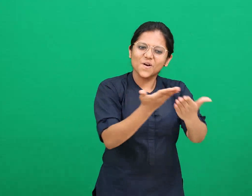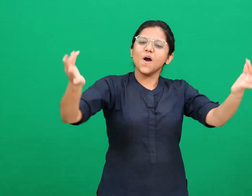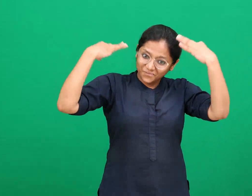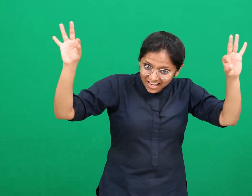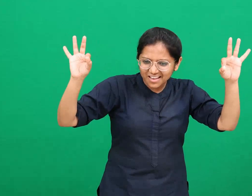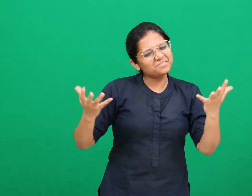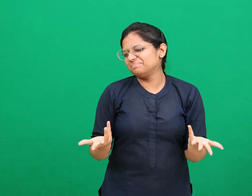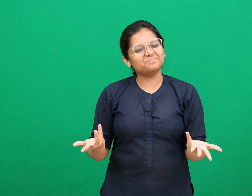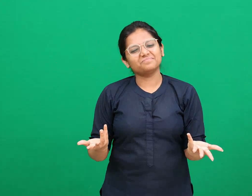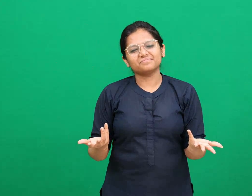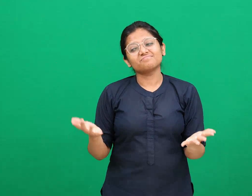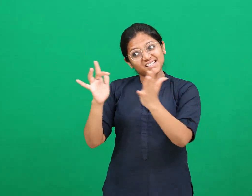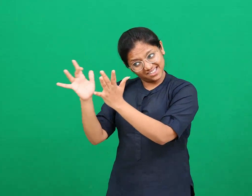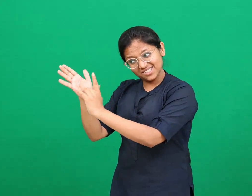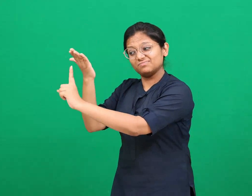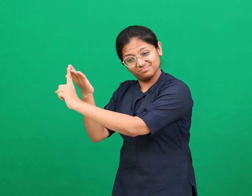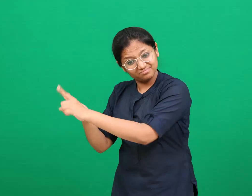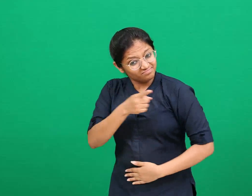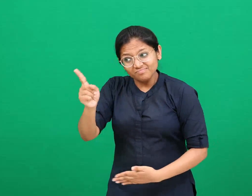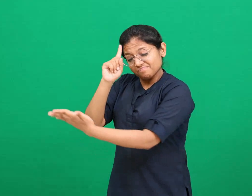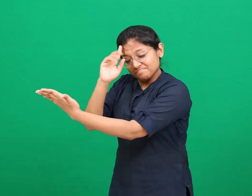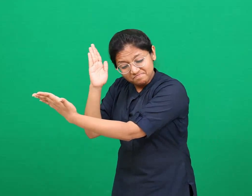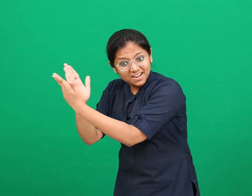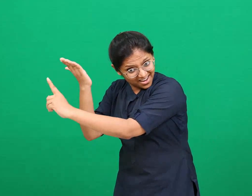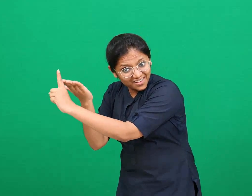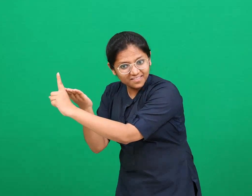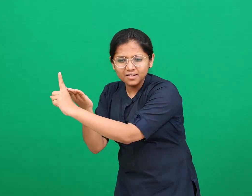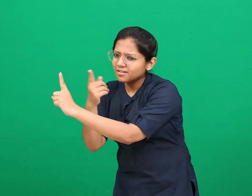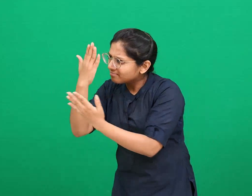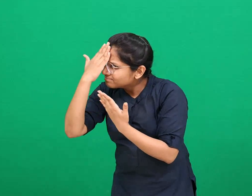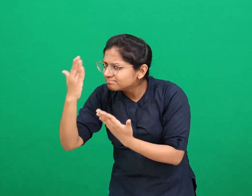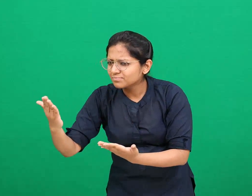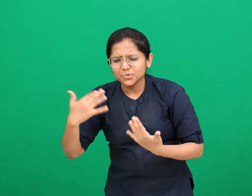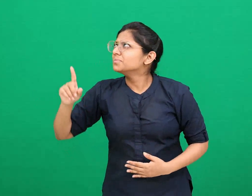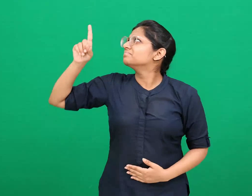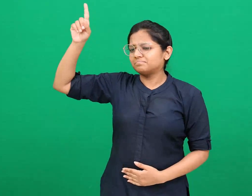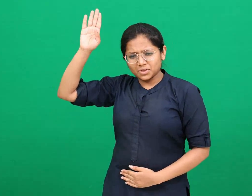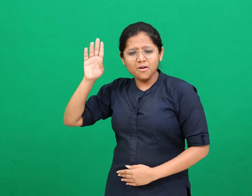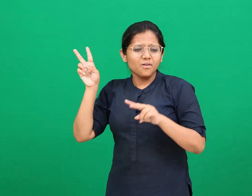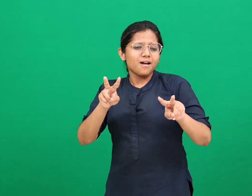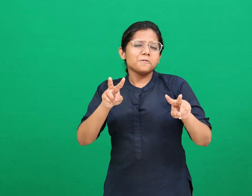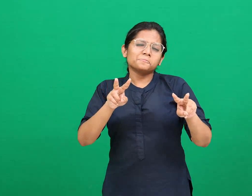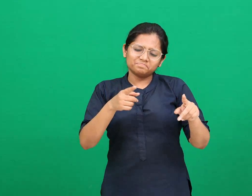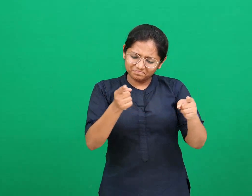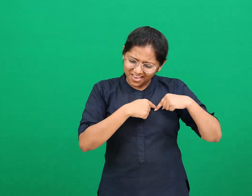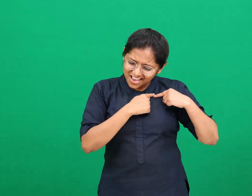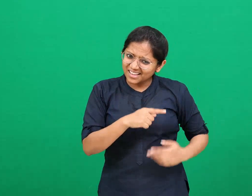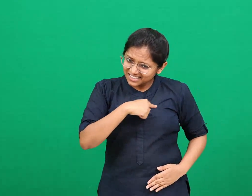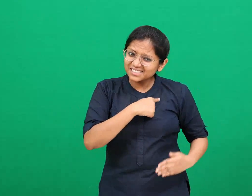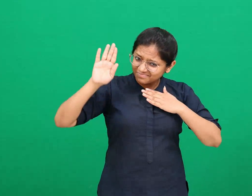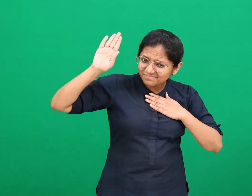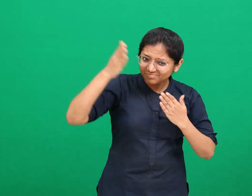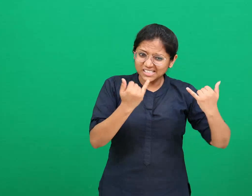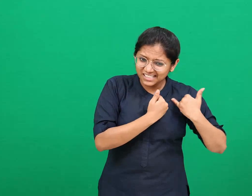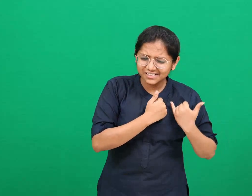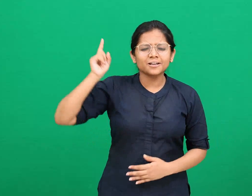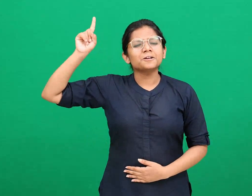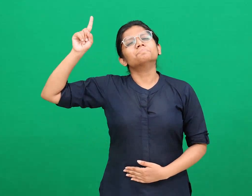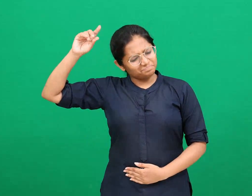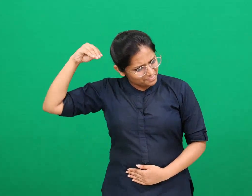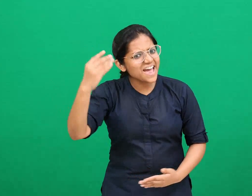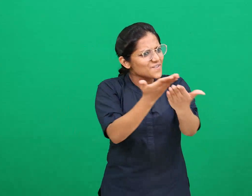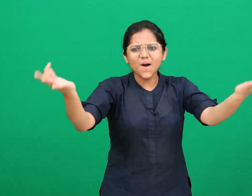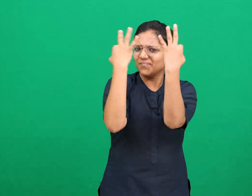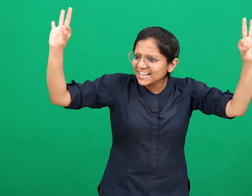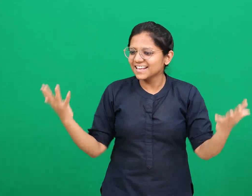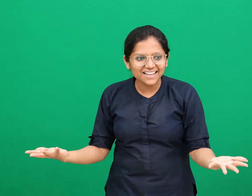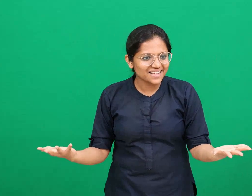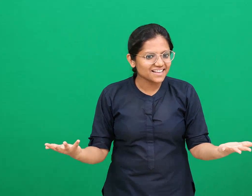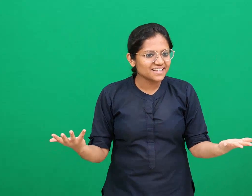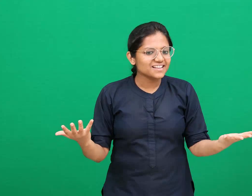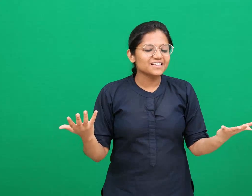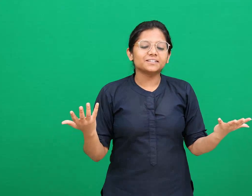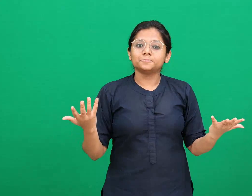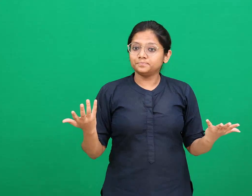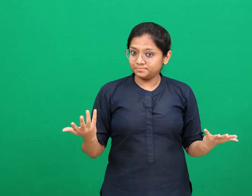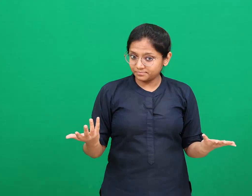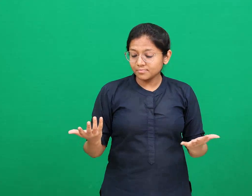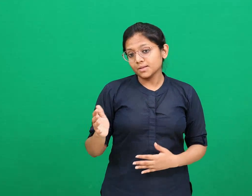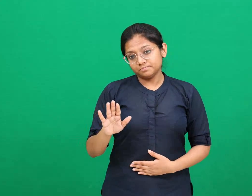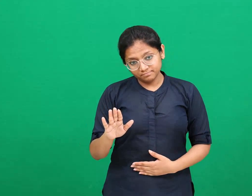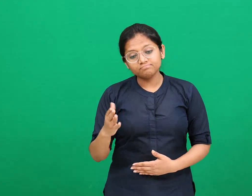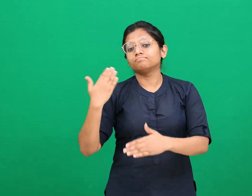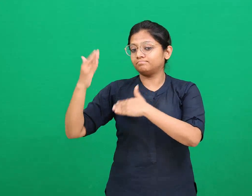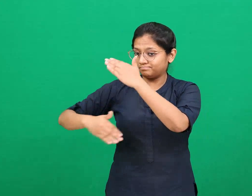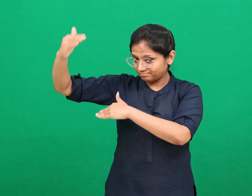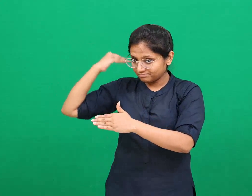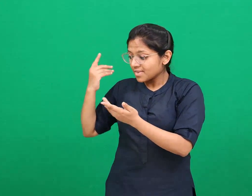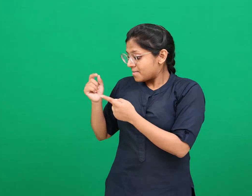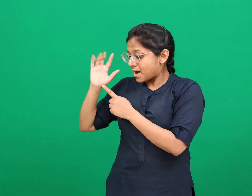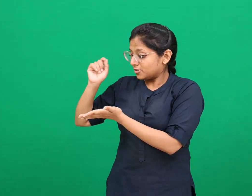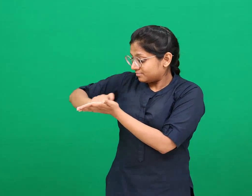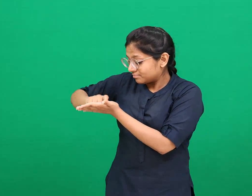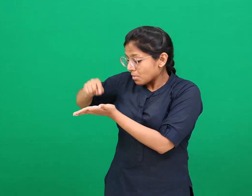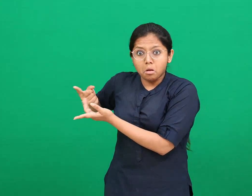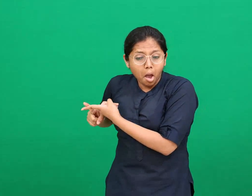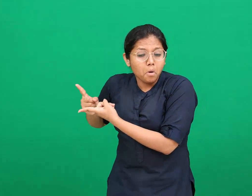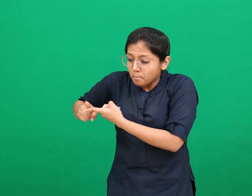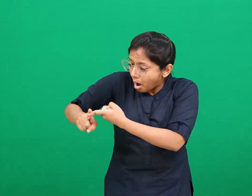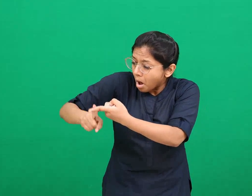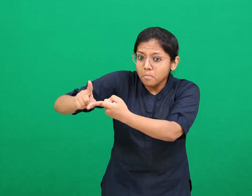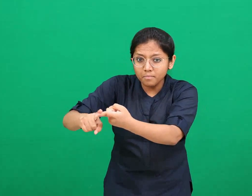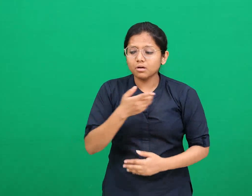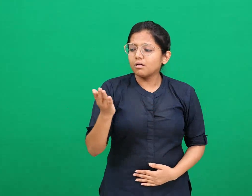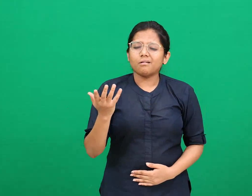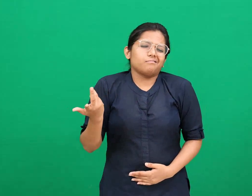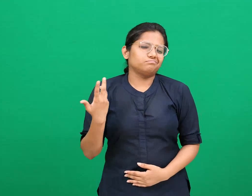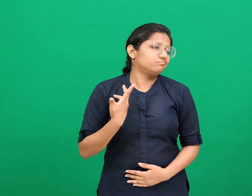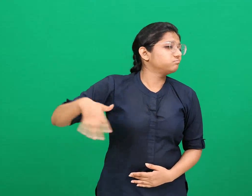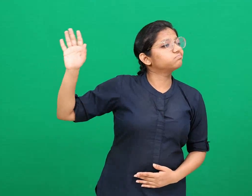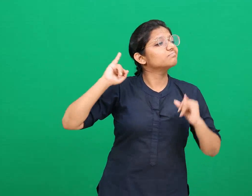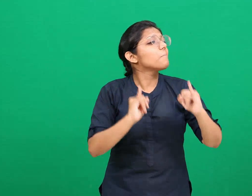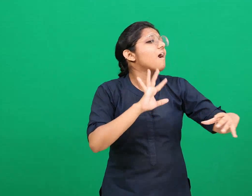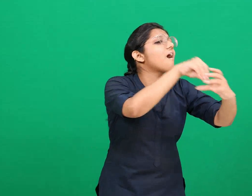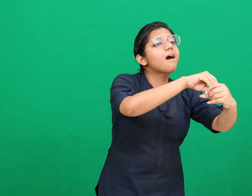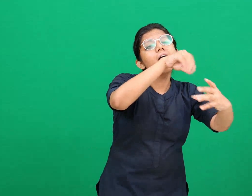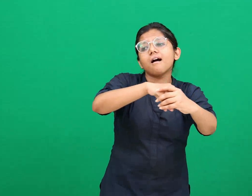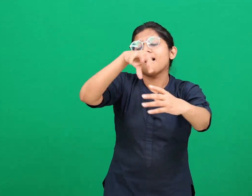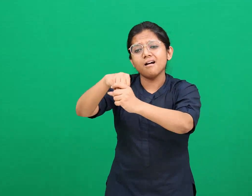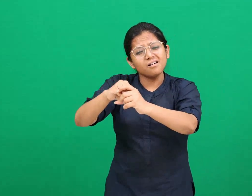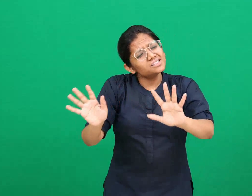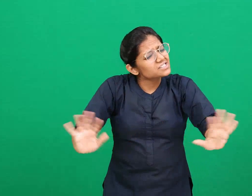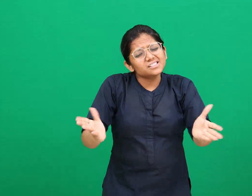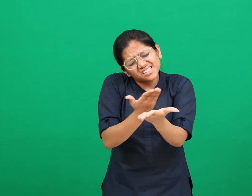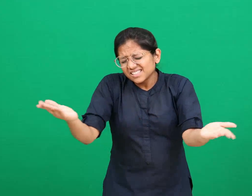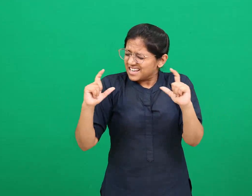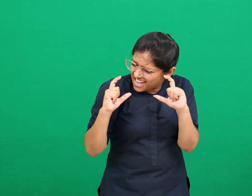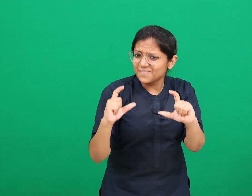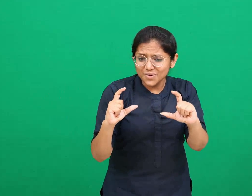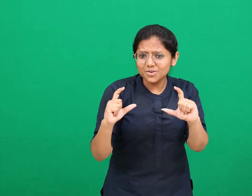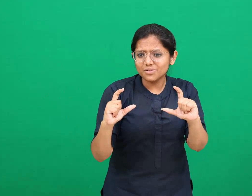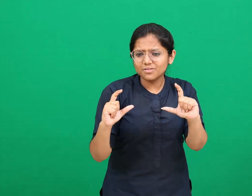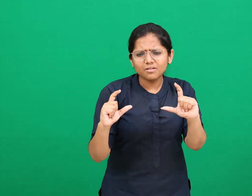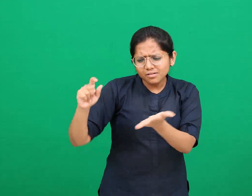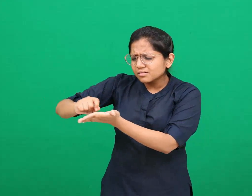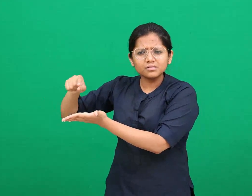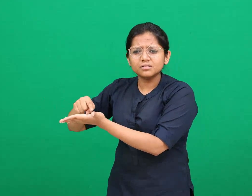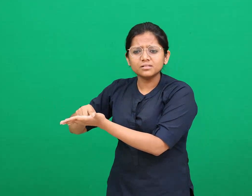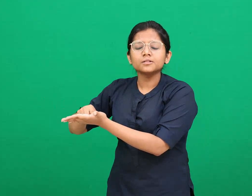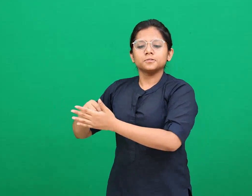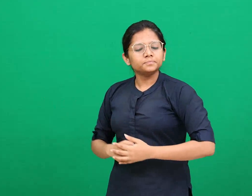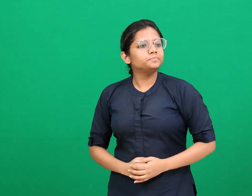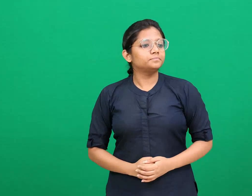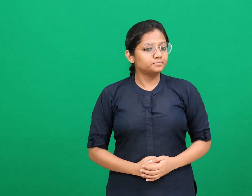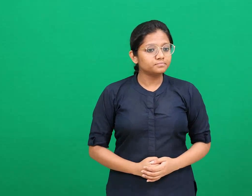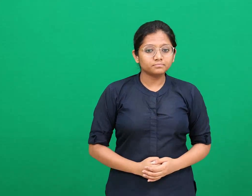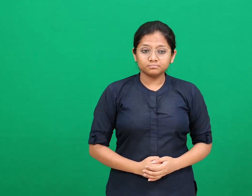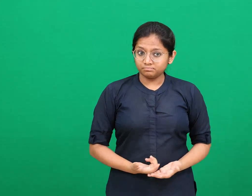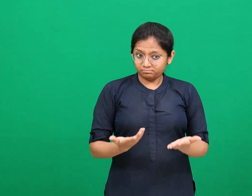Through Him everyone who believes is justified from everything you could not be justified from by the law of Moses.